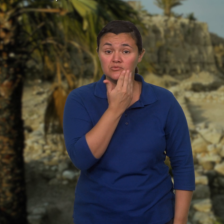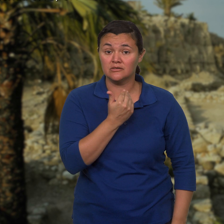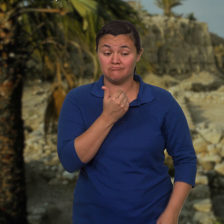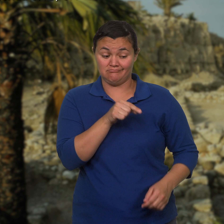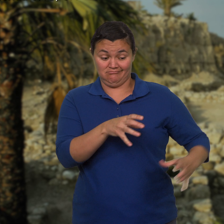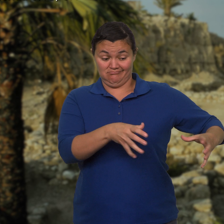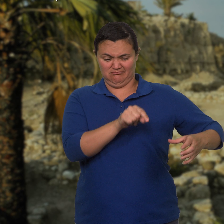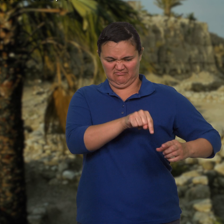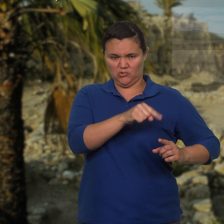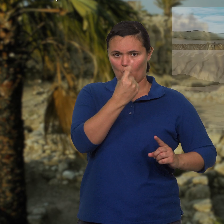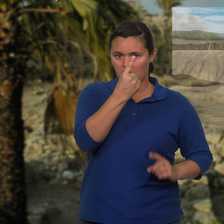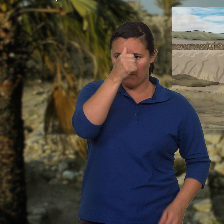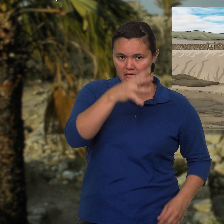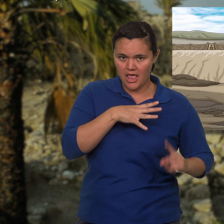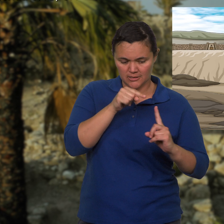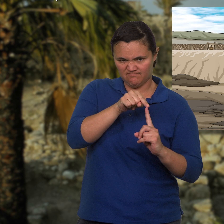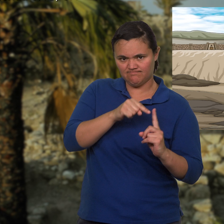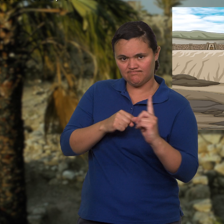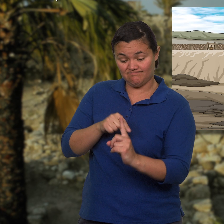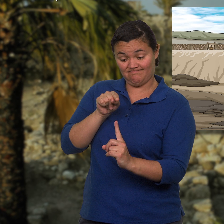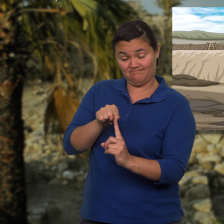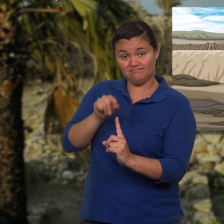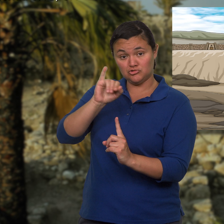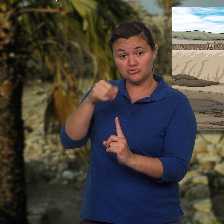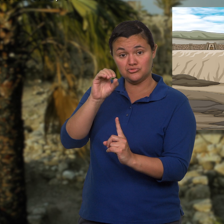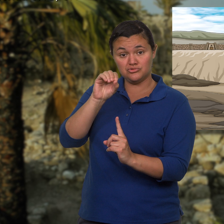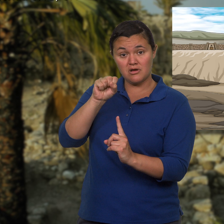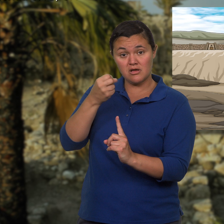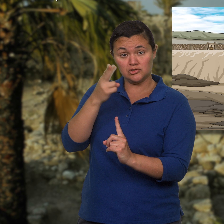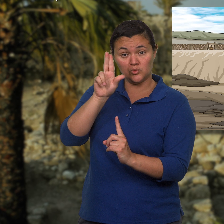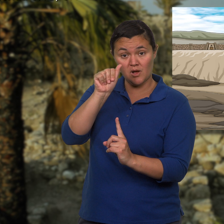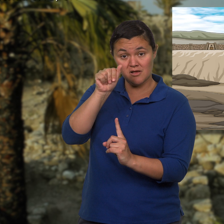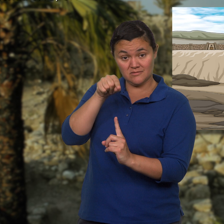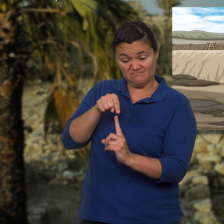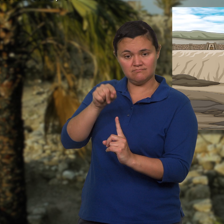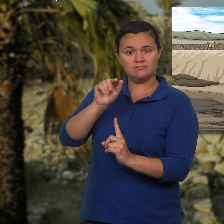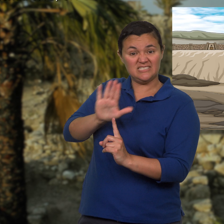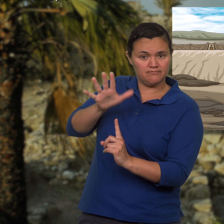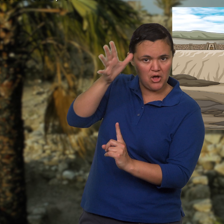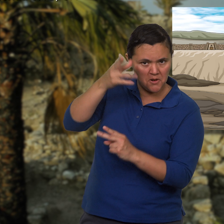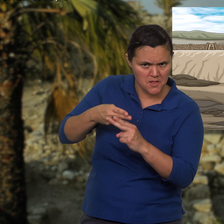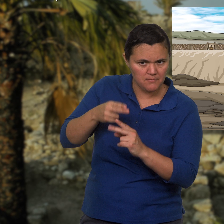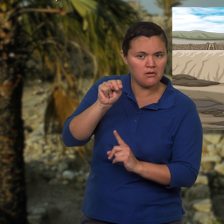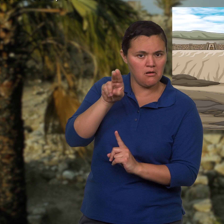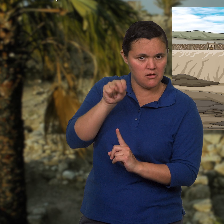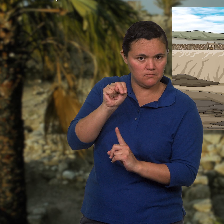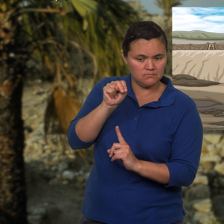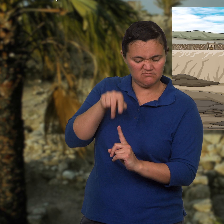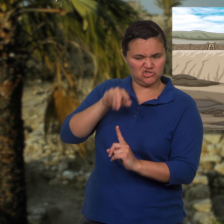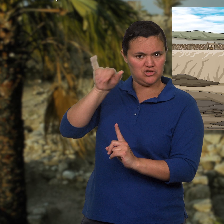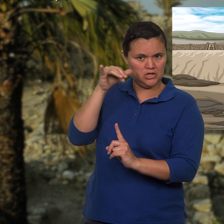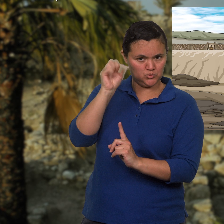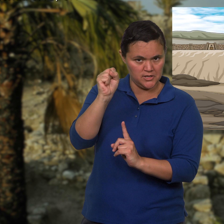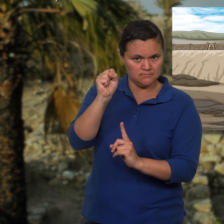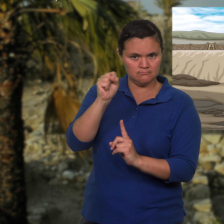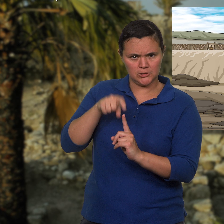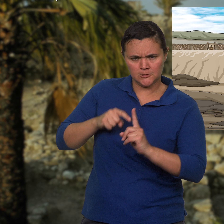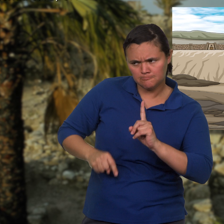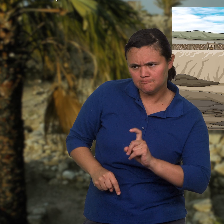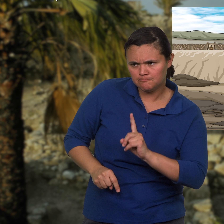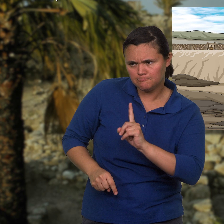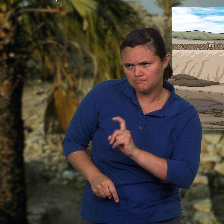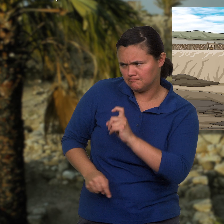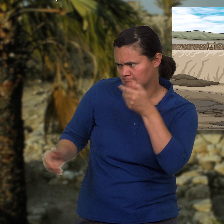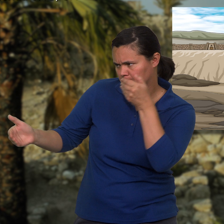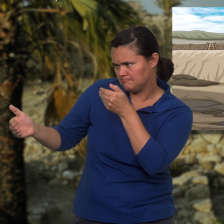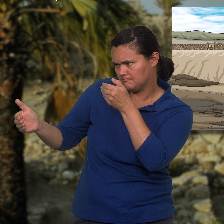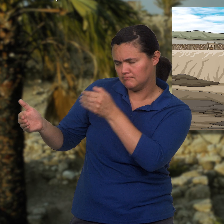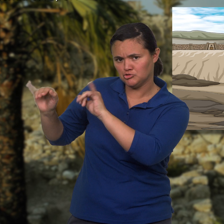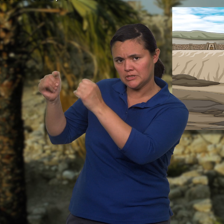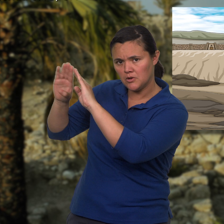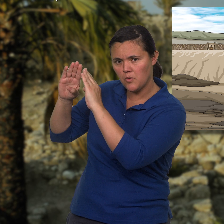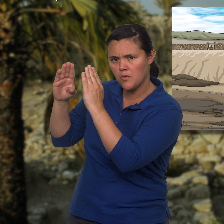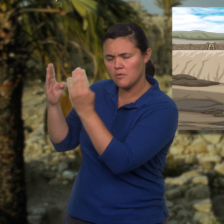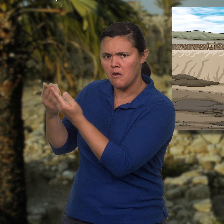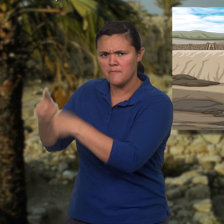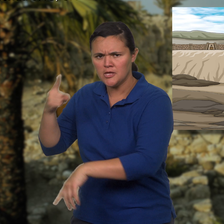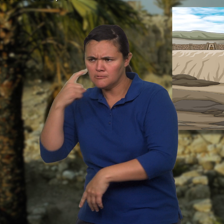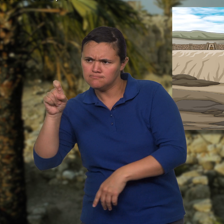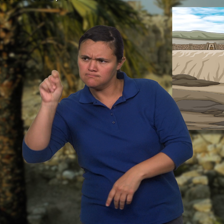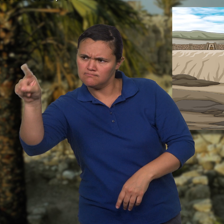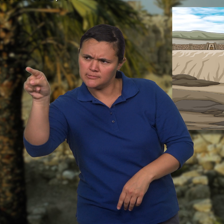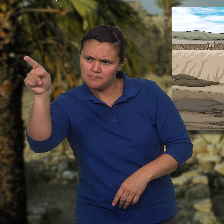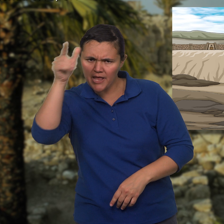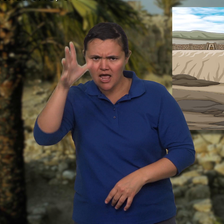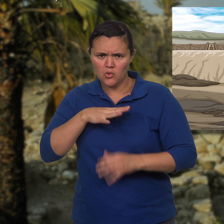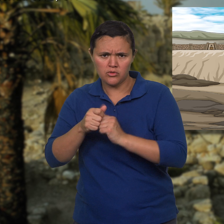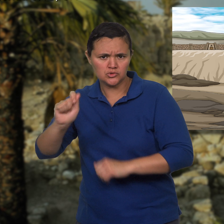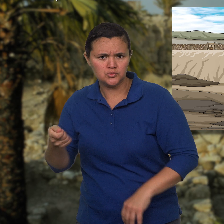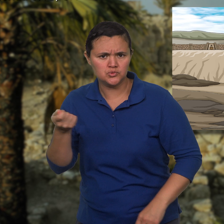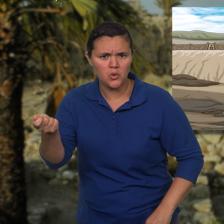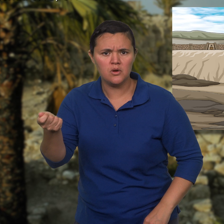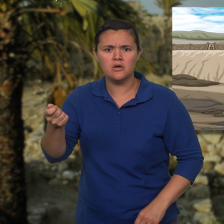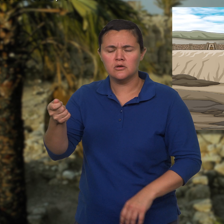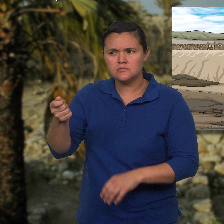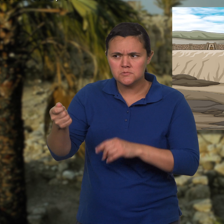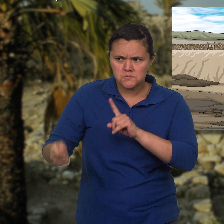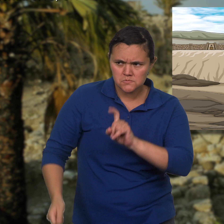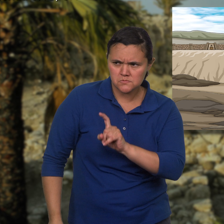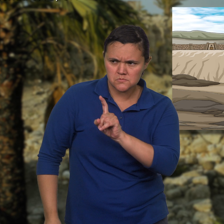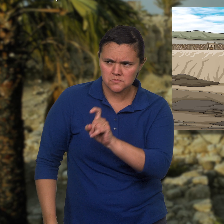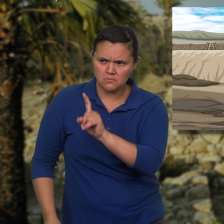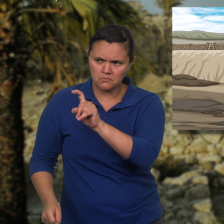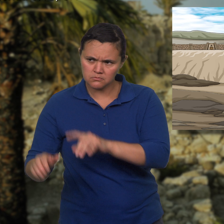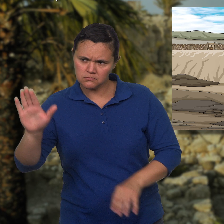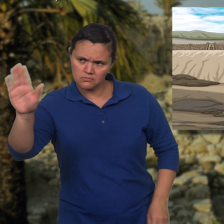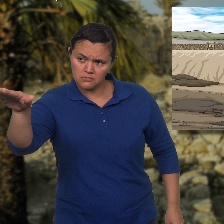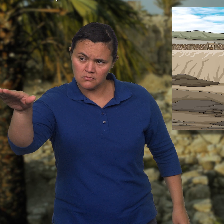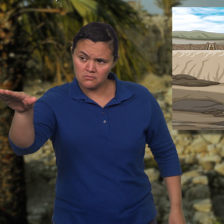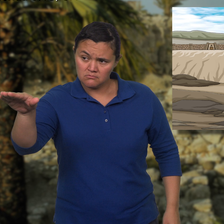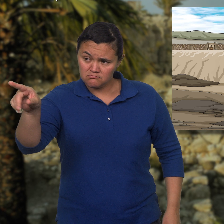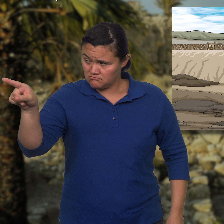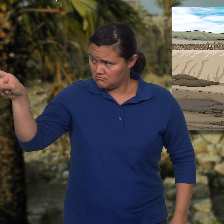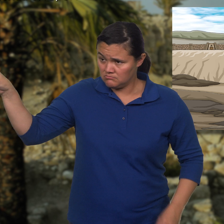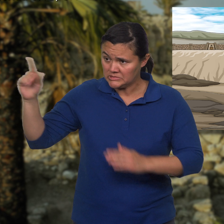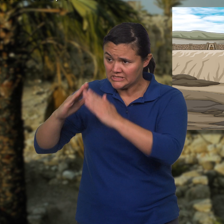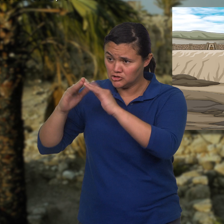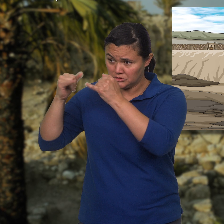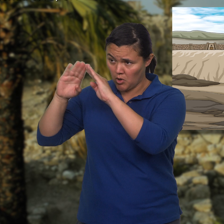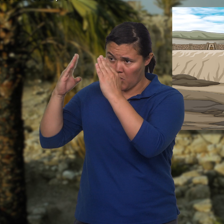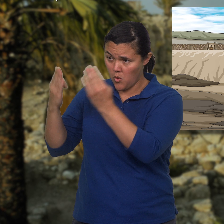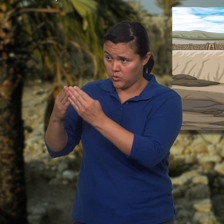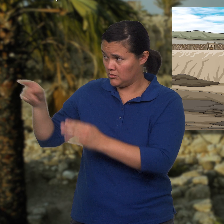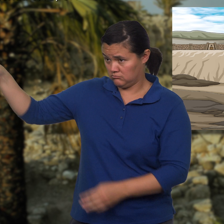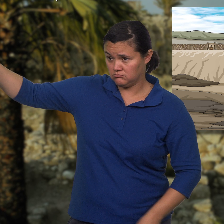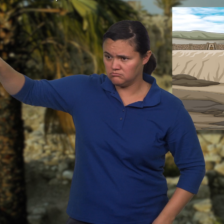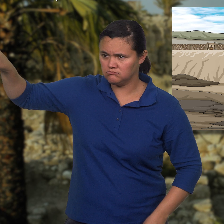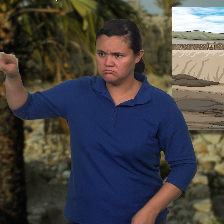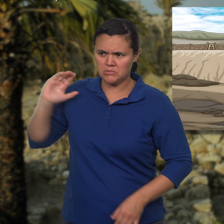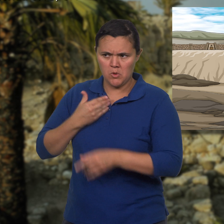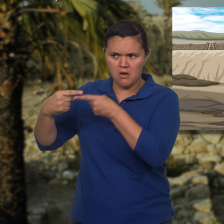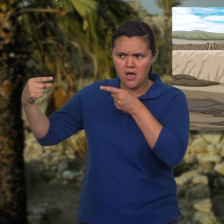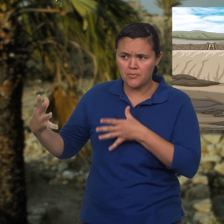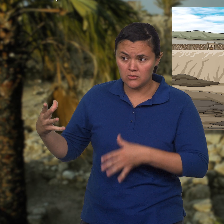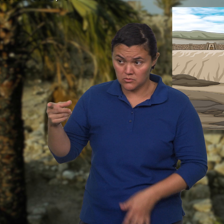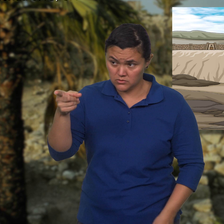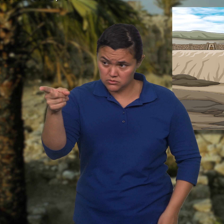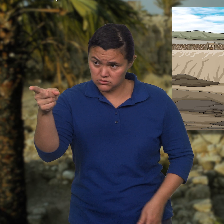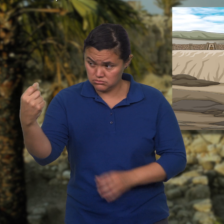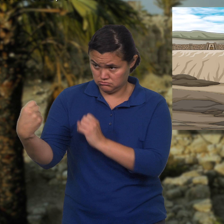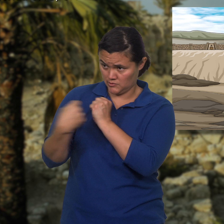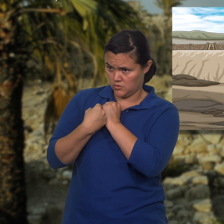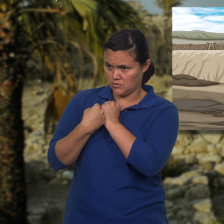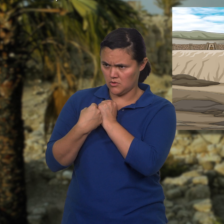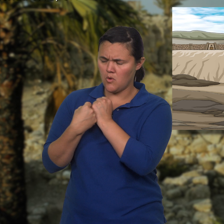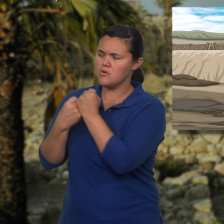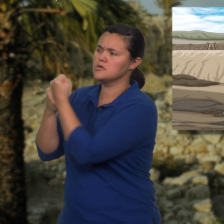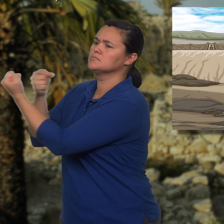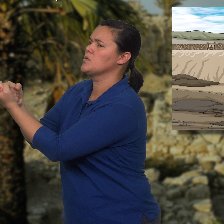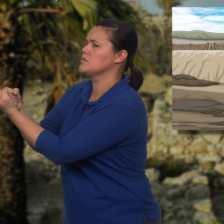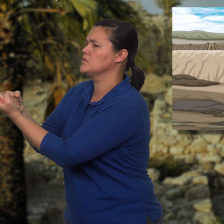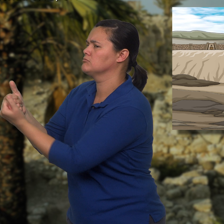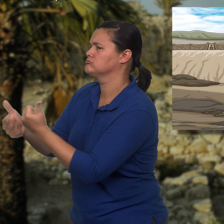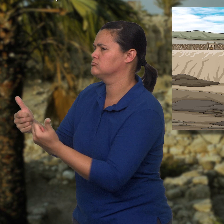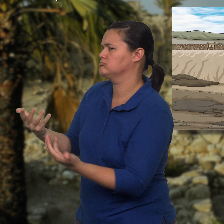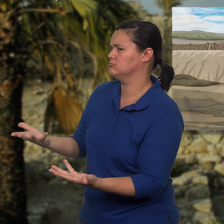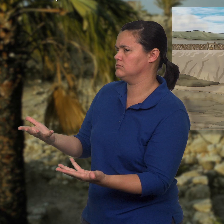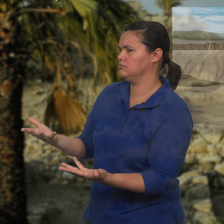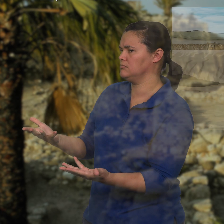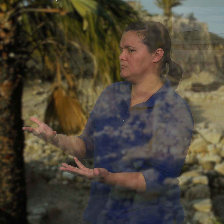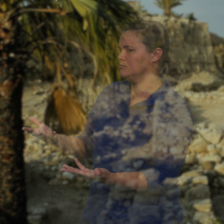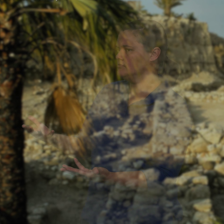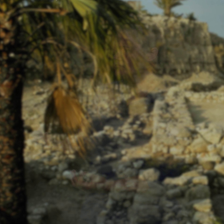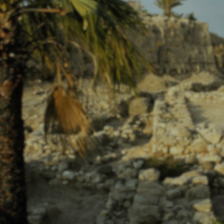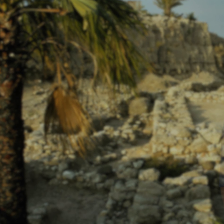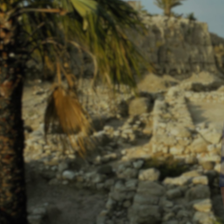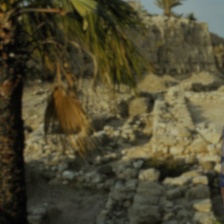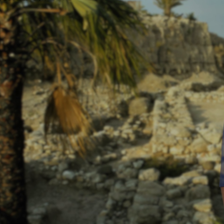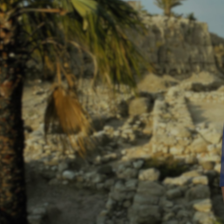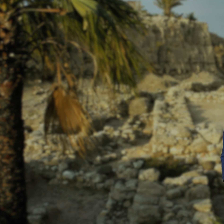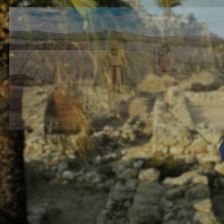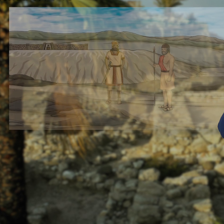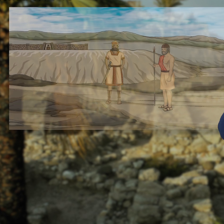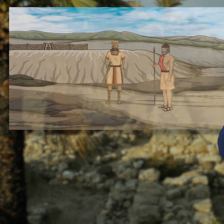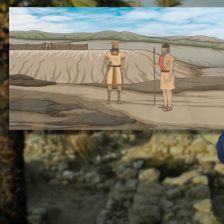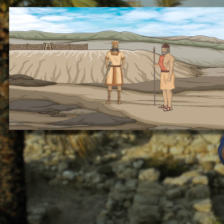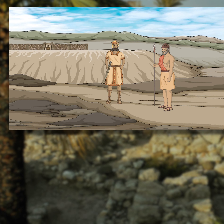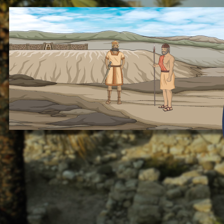Now when Joshua was near Jericho, he looked up and saw a man standing in front of him with a drawn sword in His hand. Joshua approached Him and asked, “Are You for us or for our enemies?” Now Jericho was tightly shut up because of the Israelites. No one went out and no one came in.